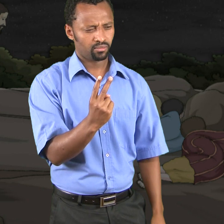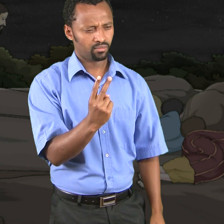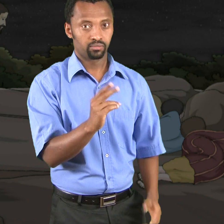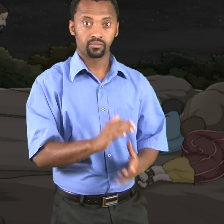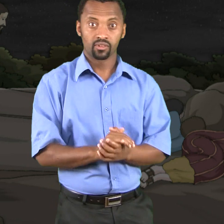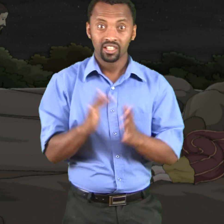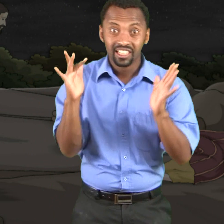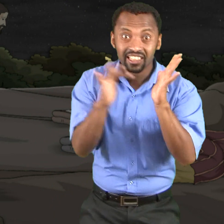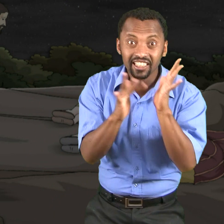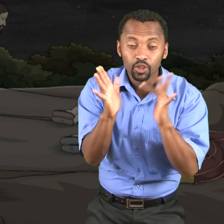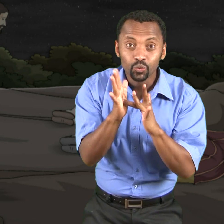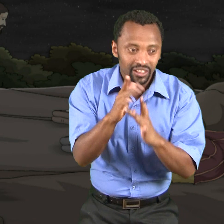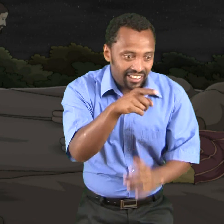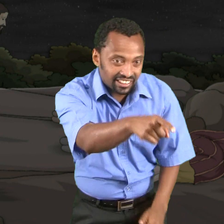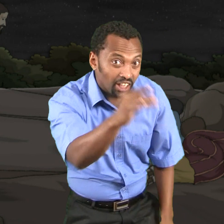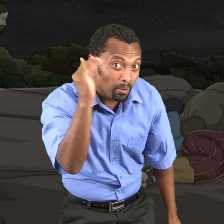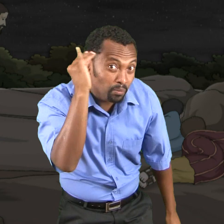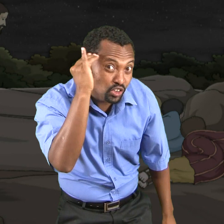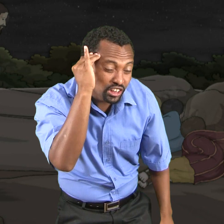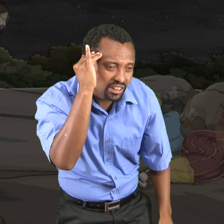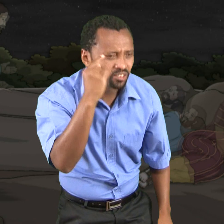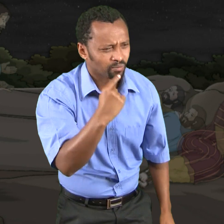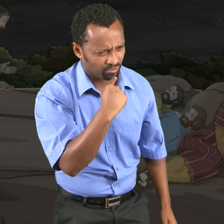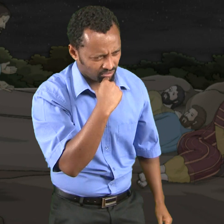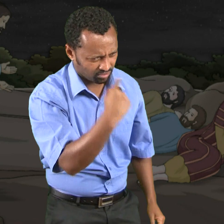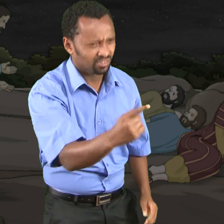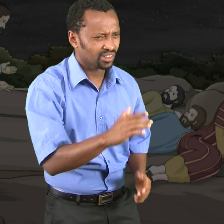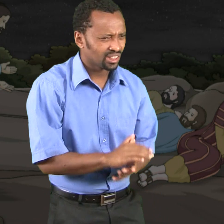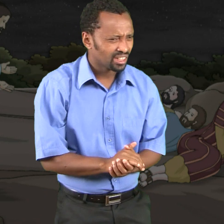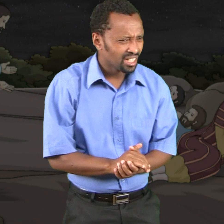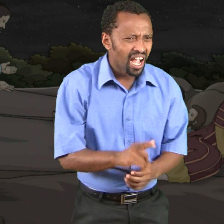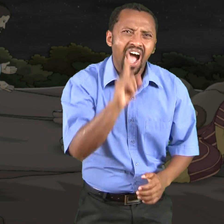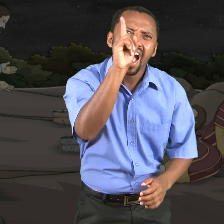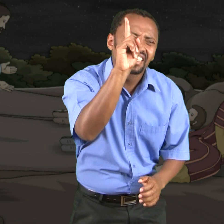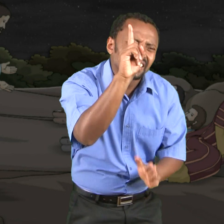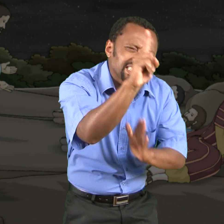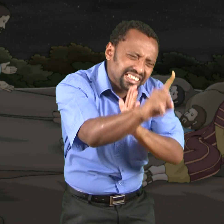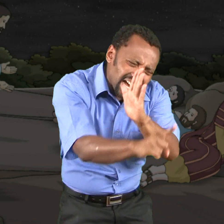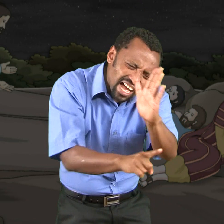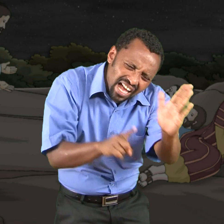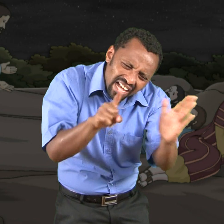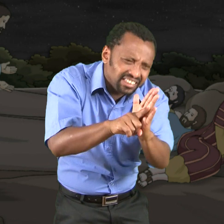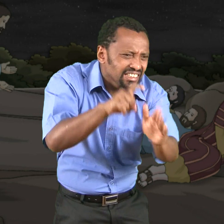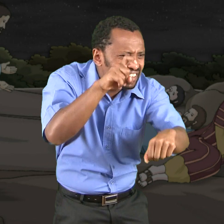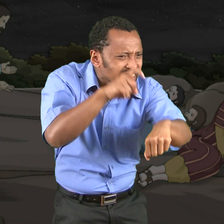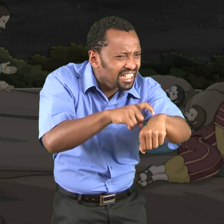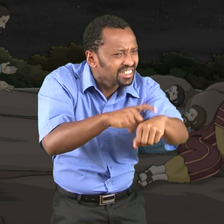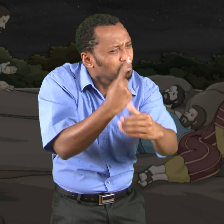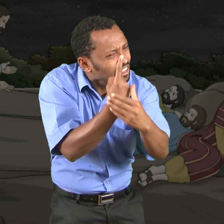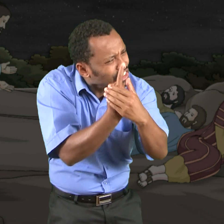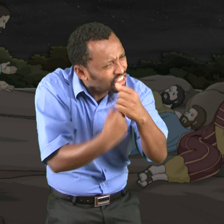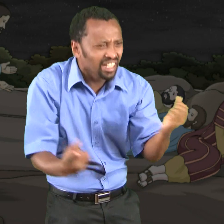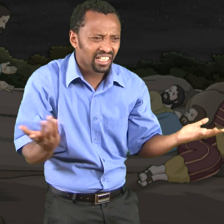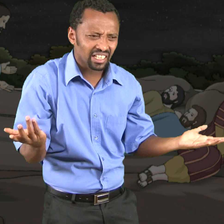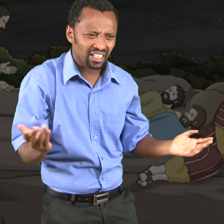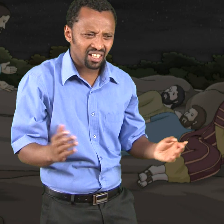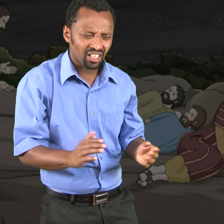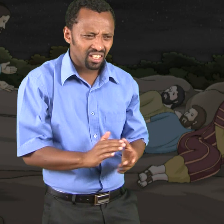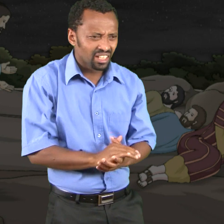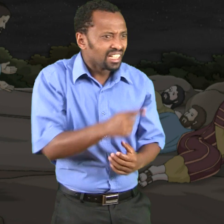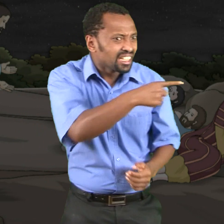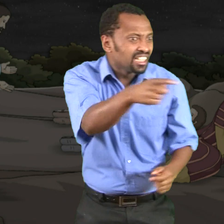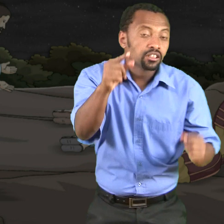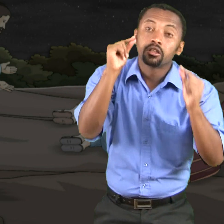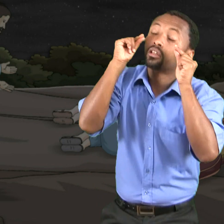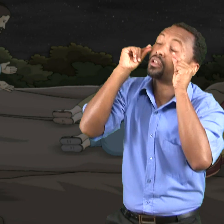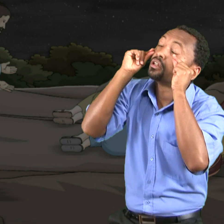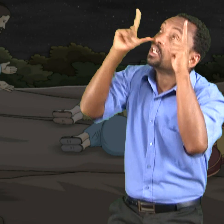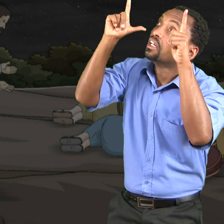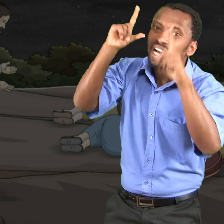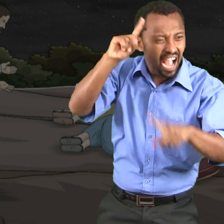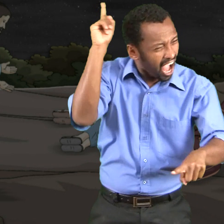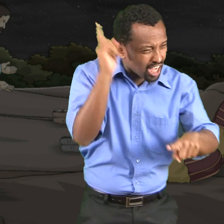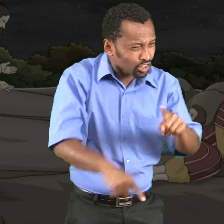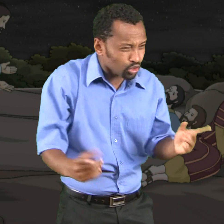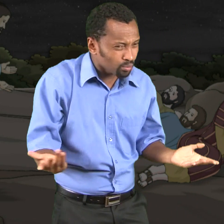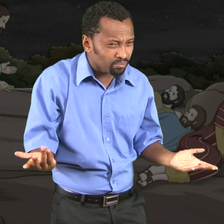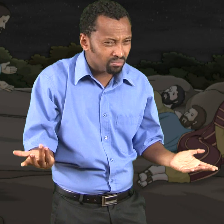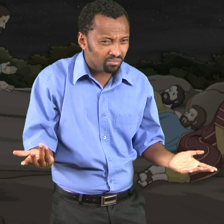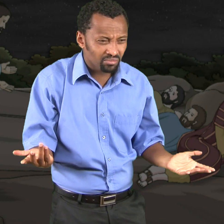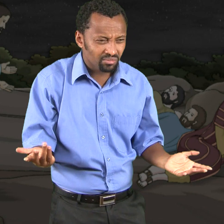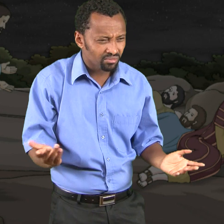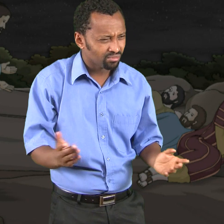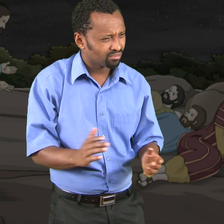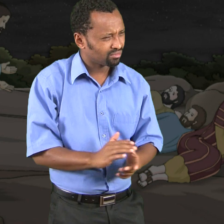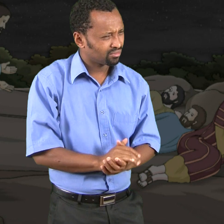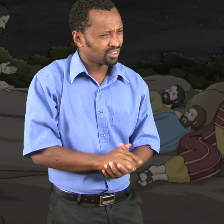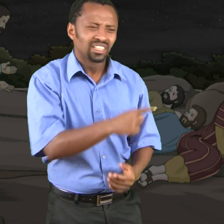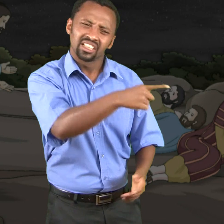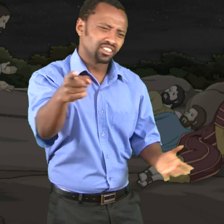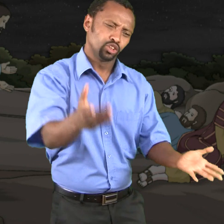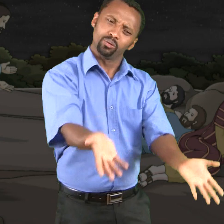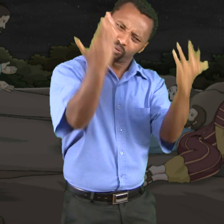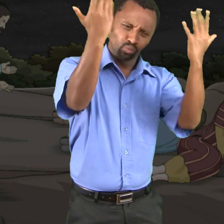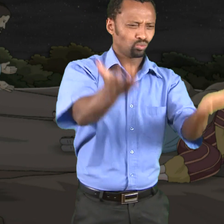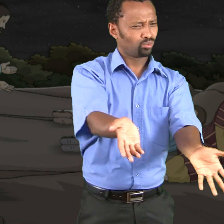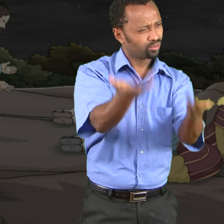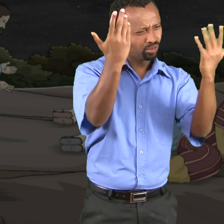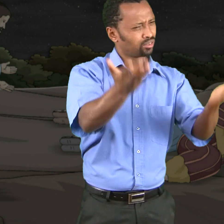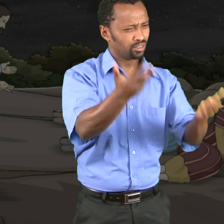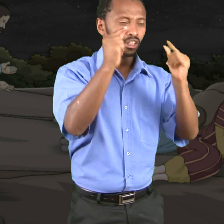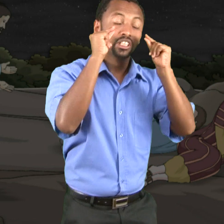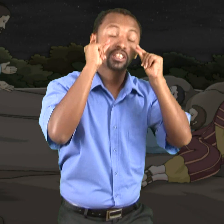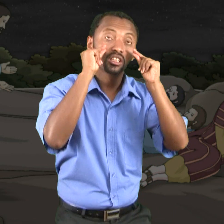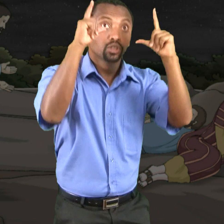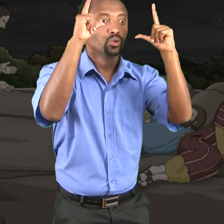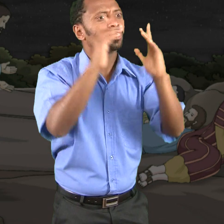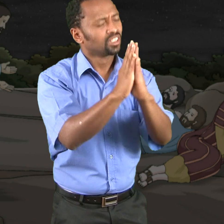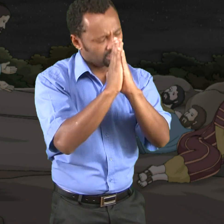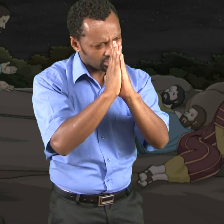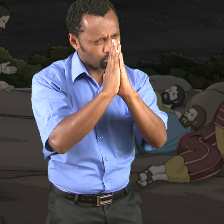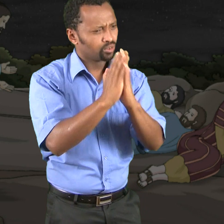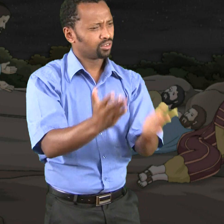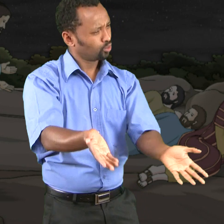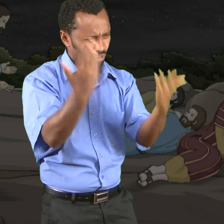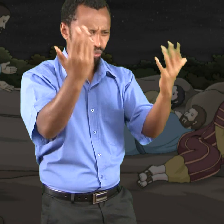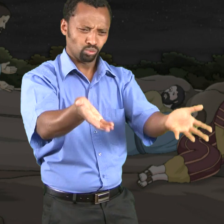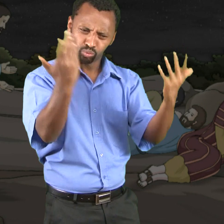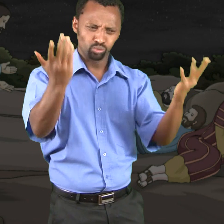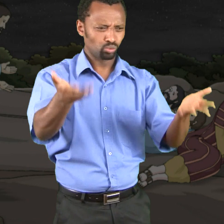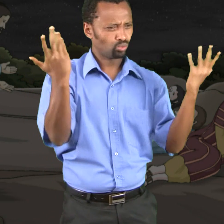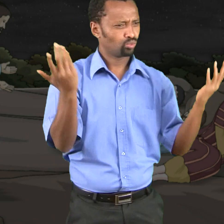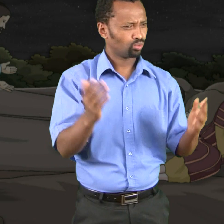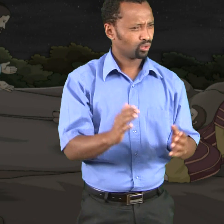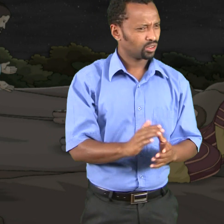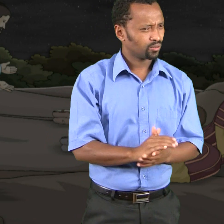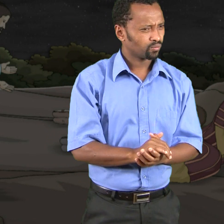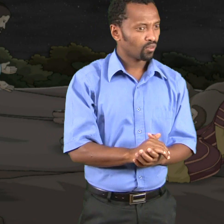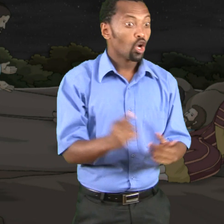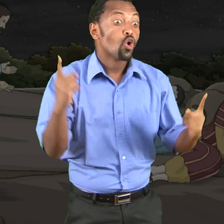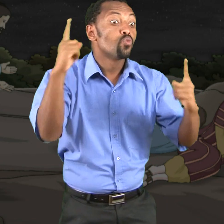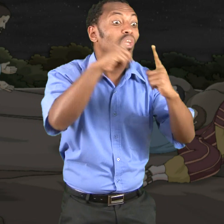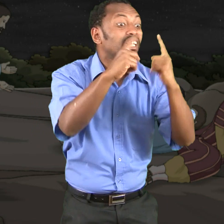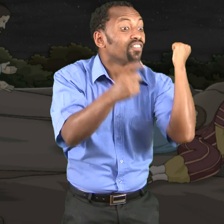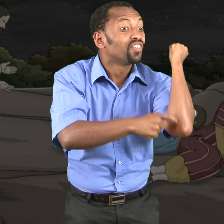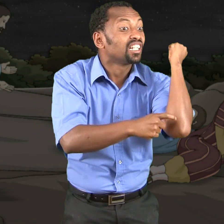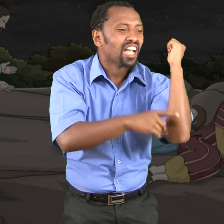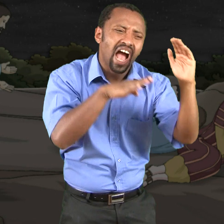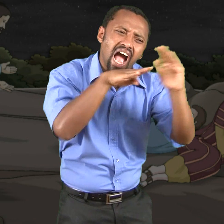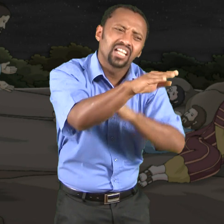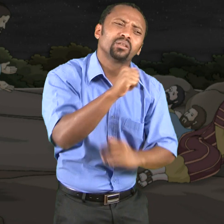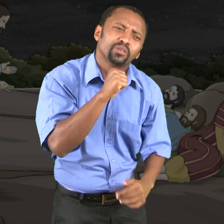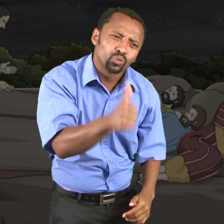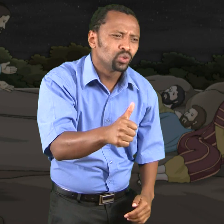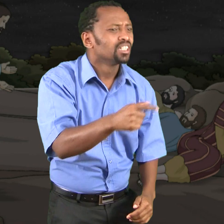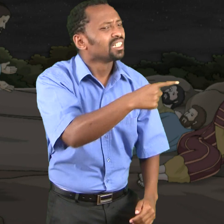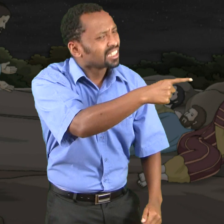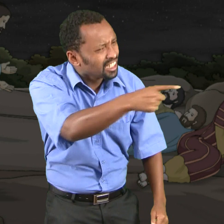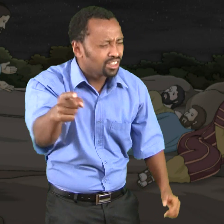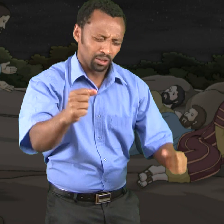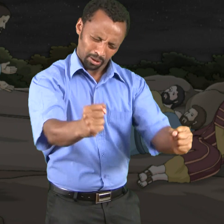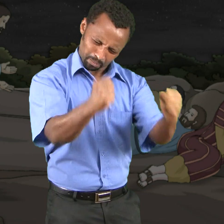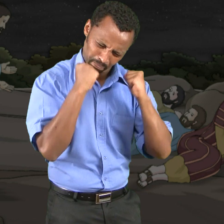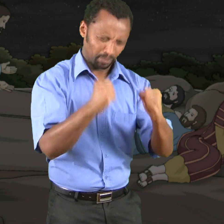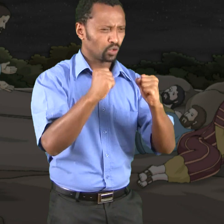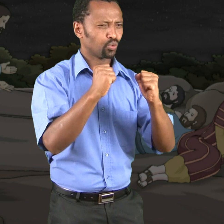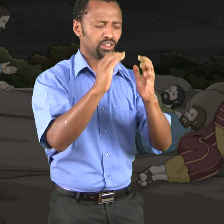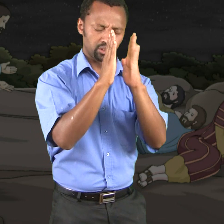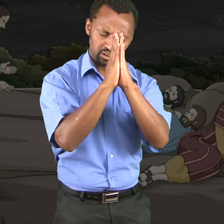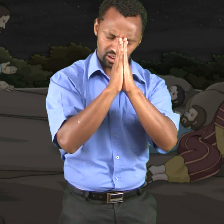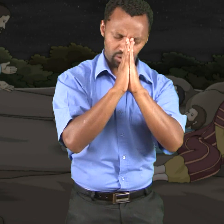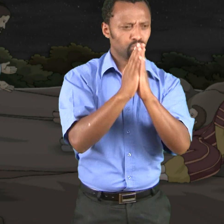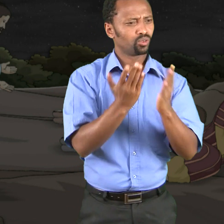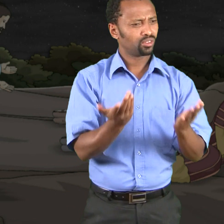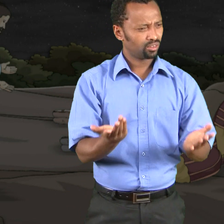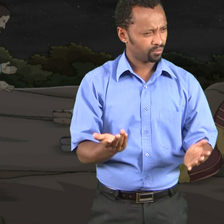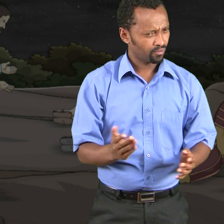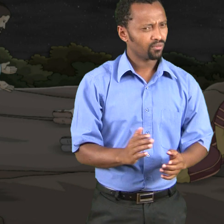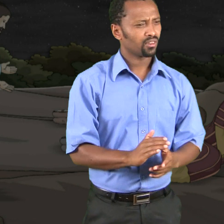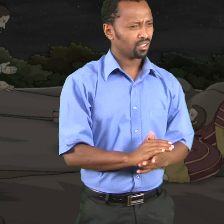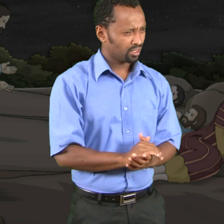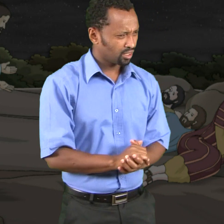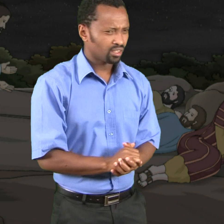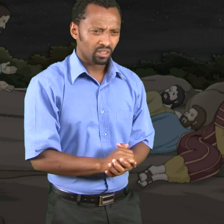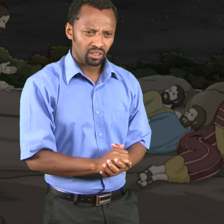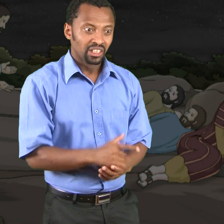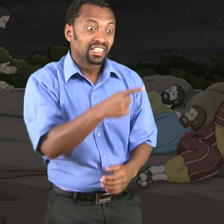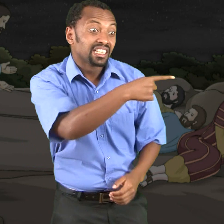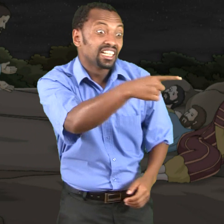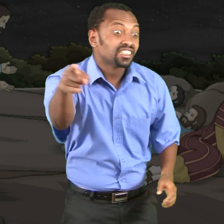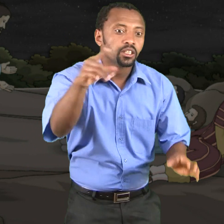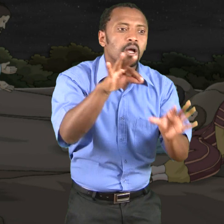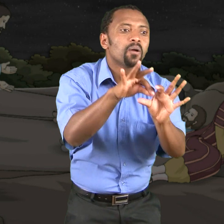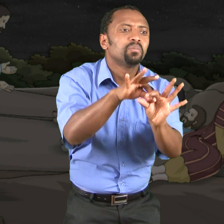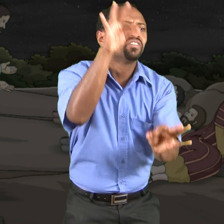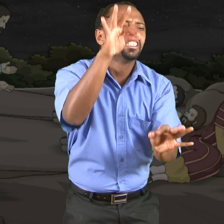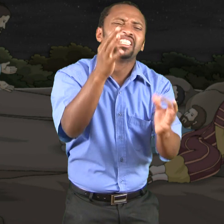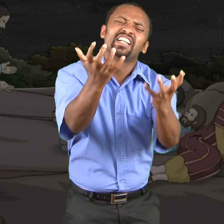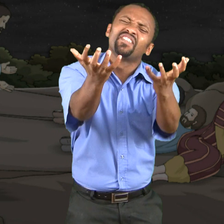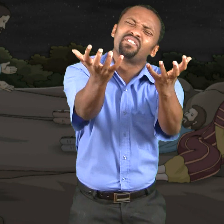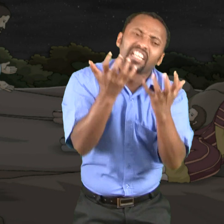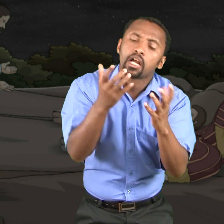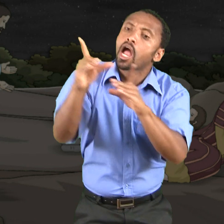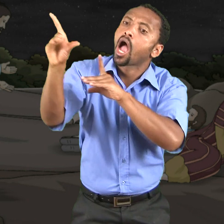“Watch and pray so that you will not enter into temptation.